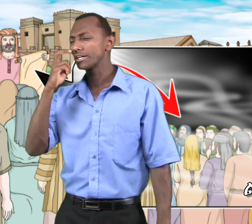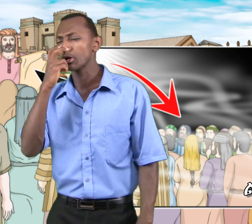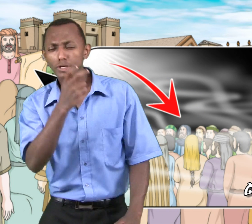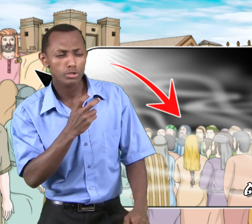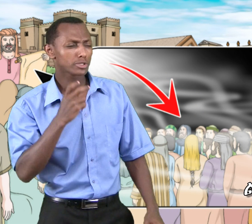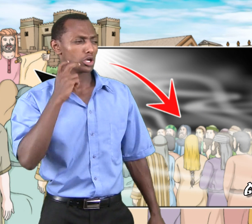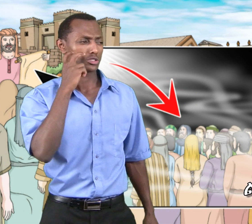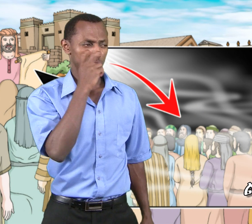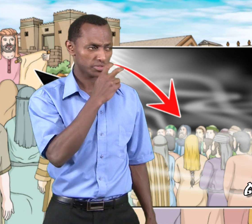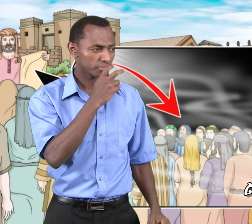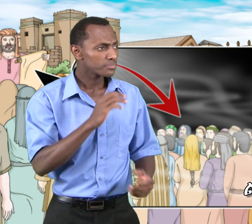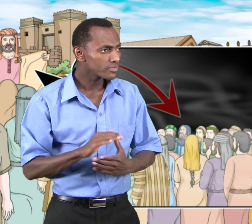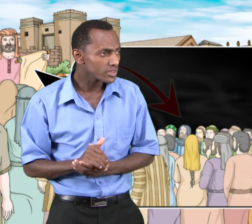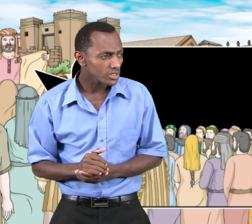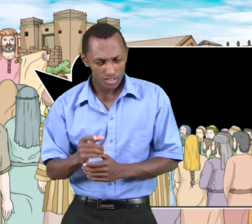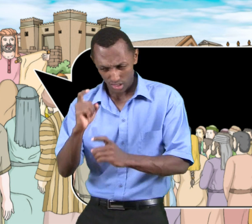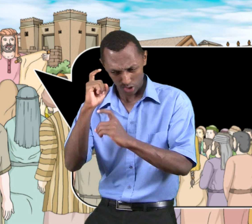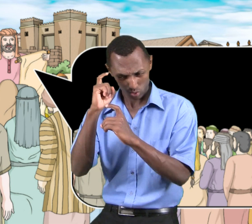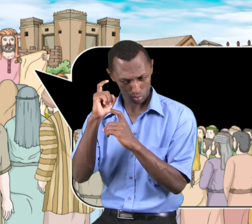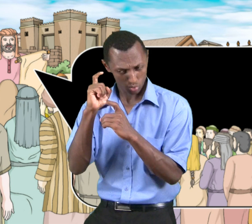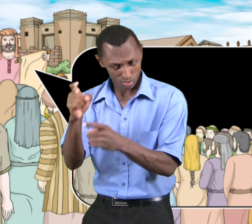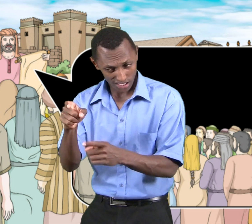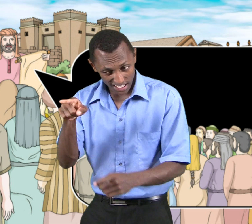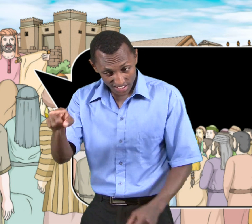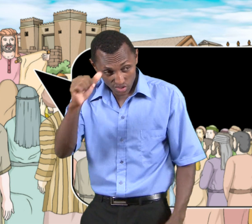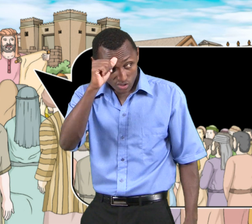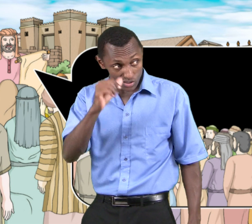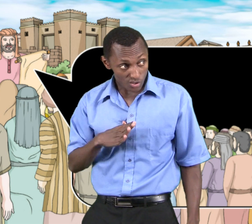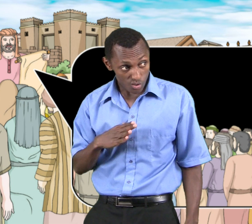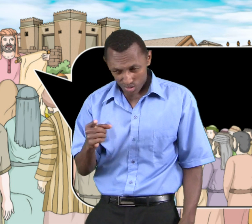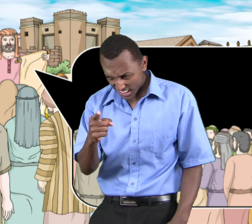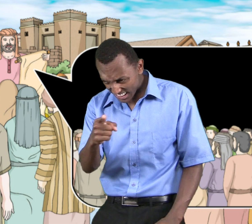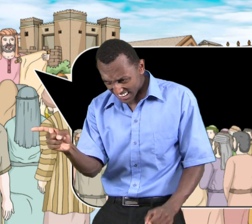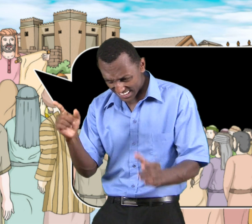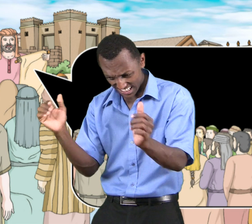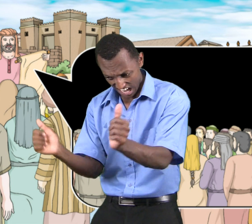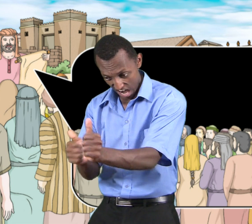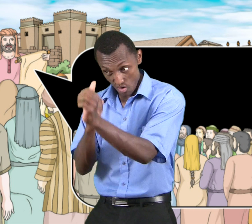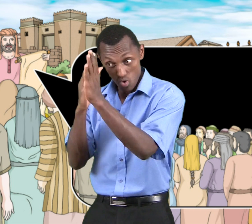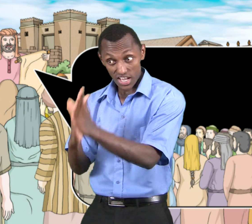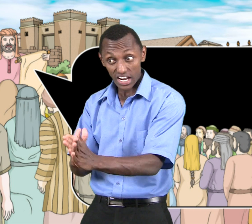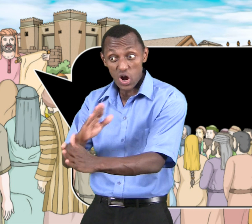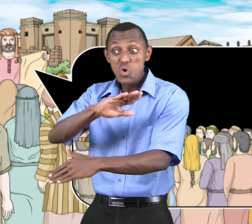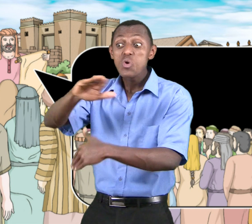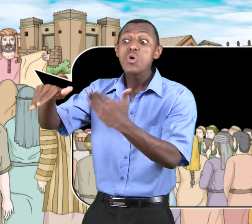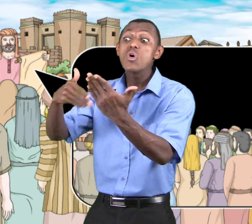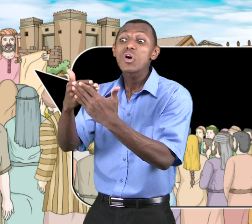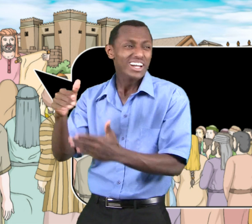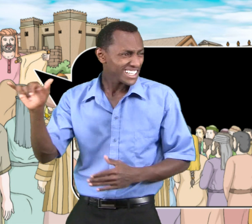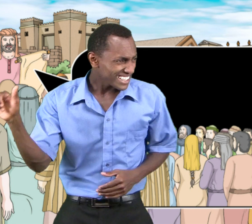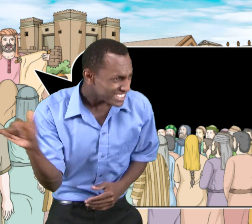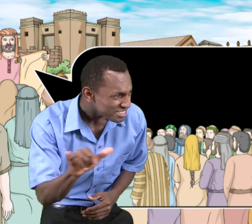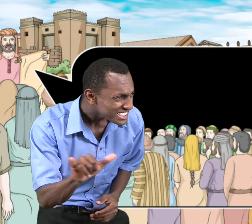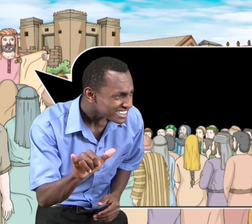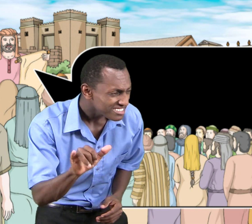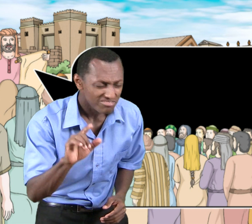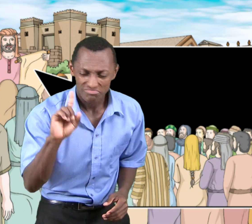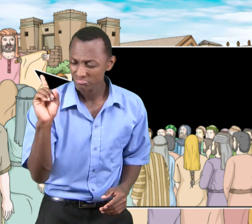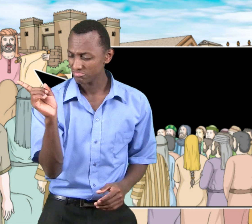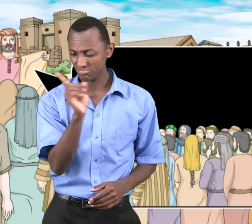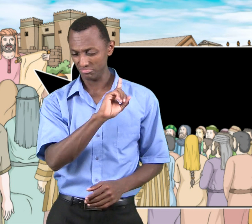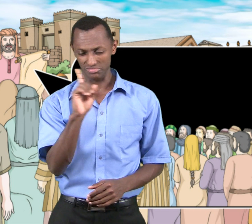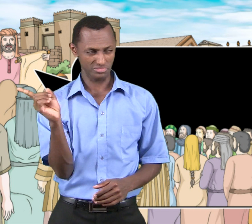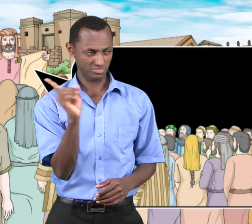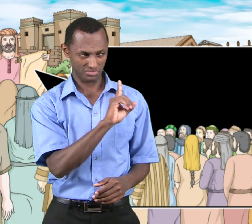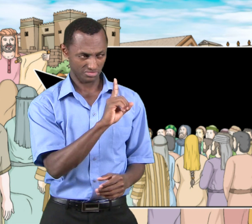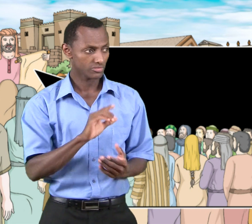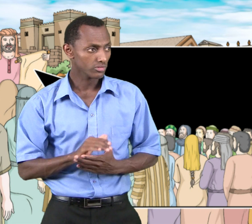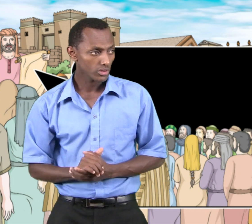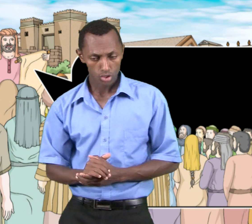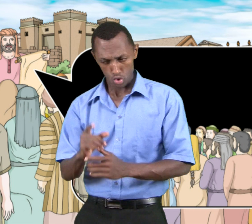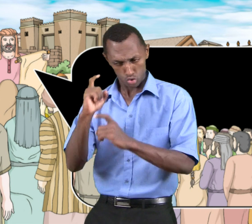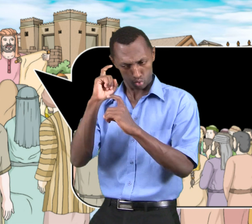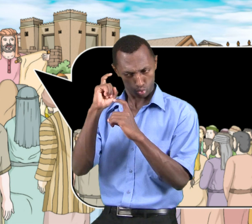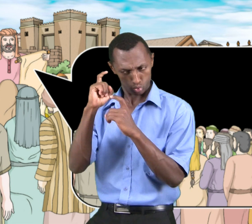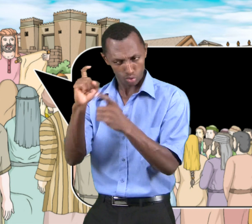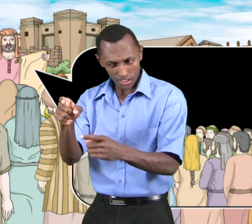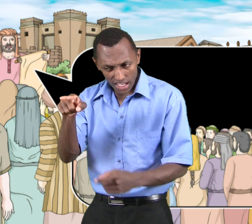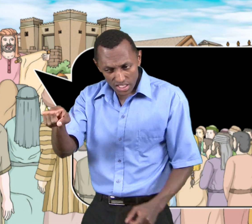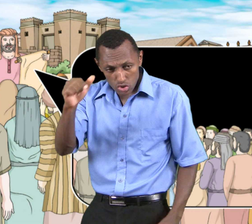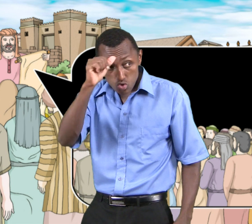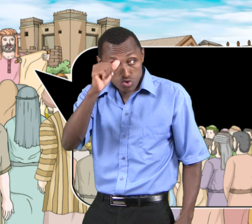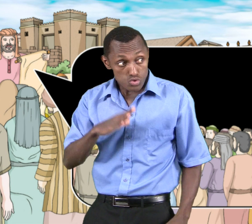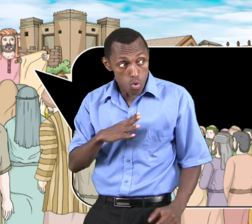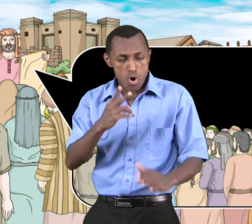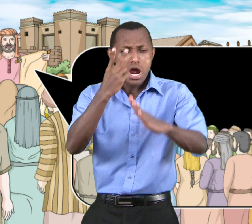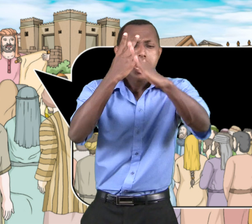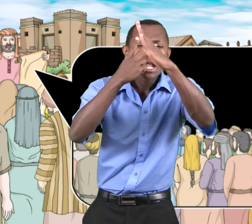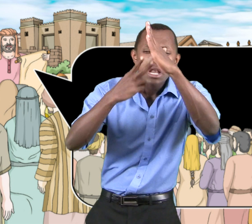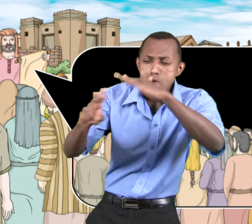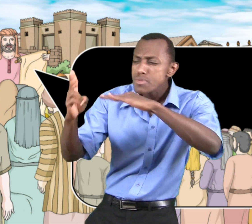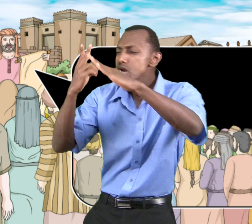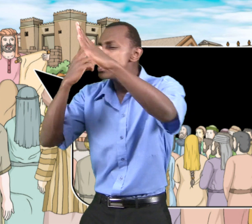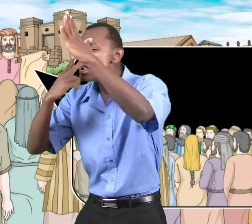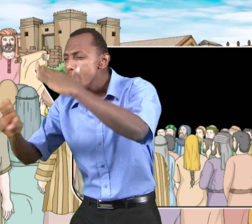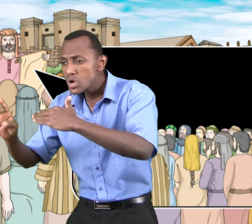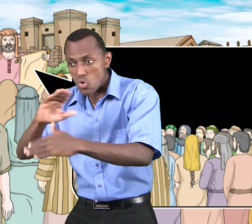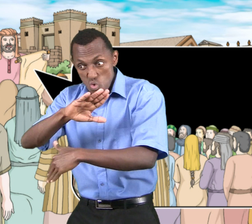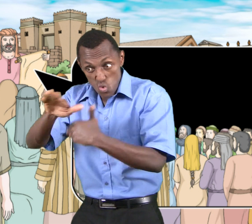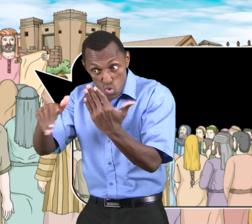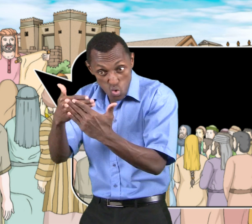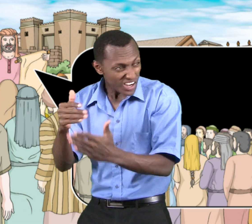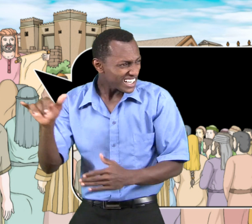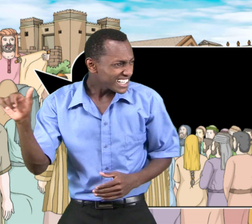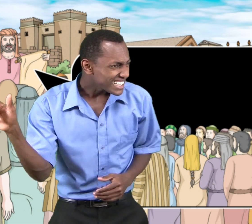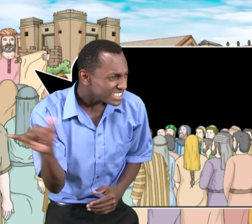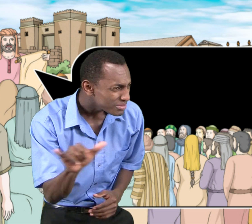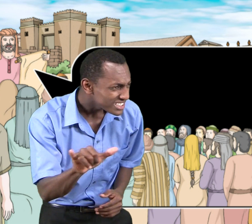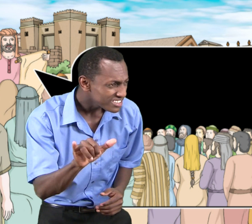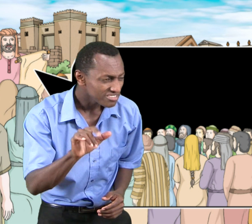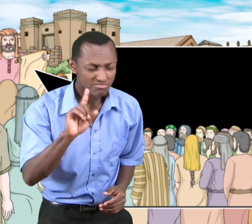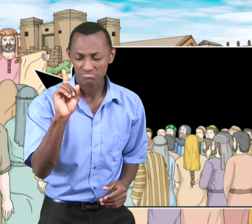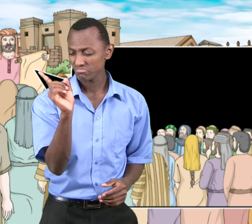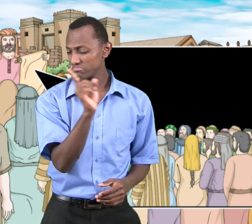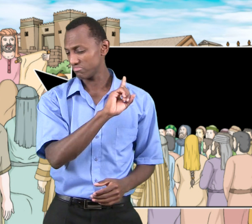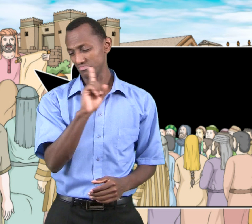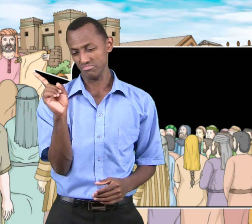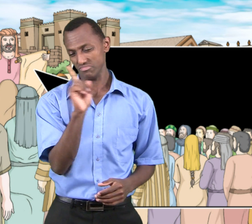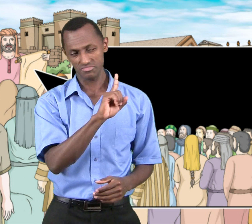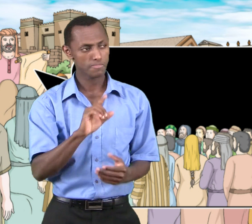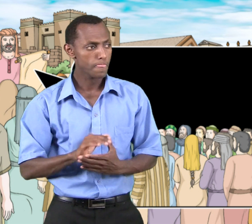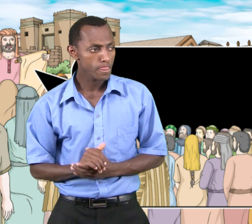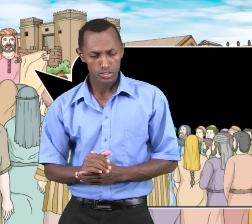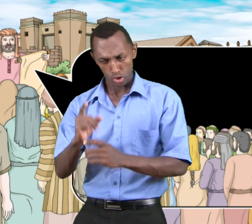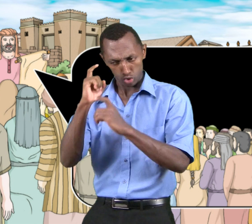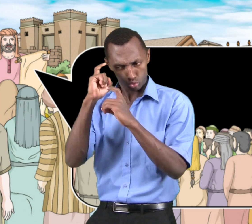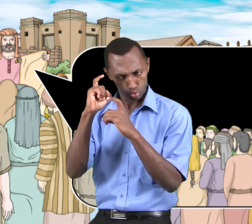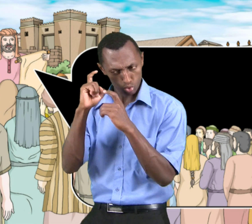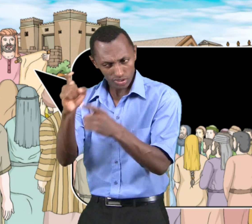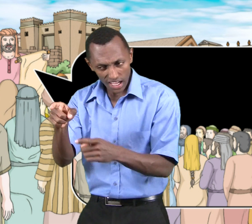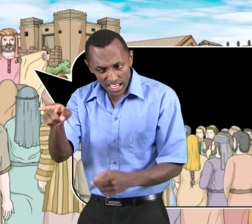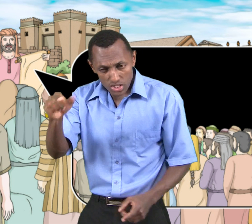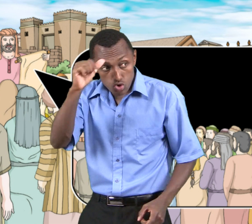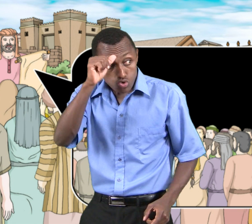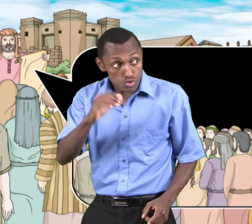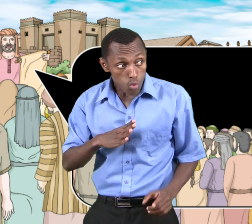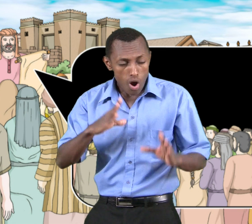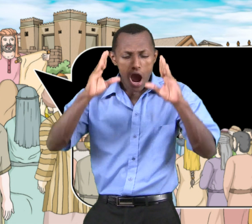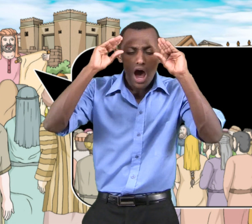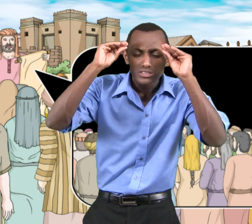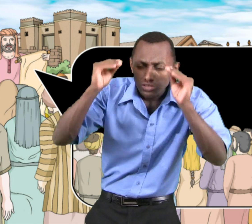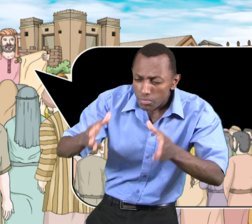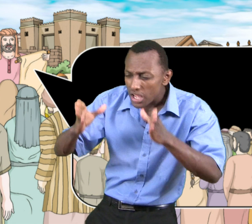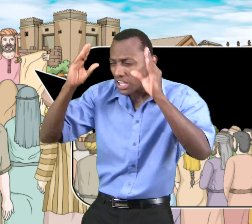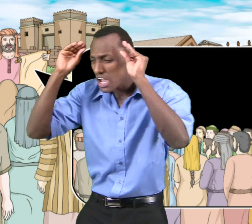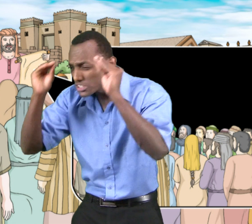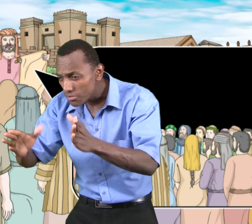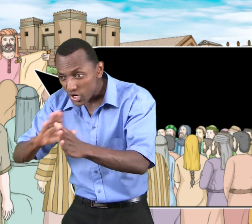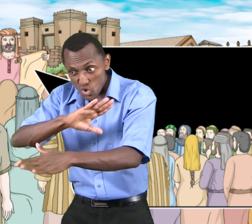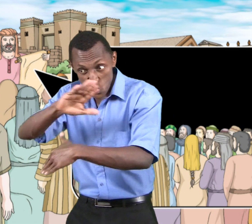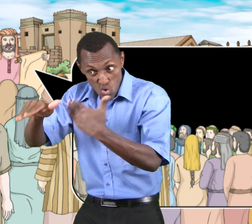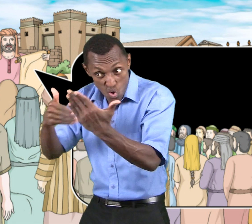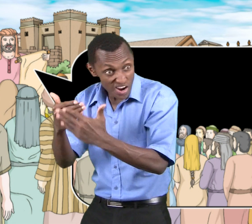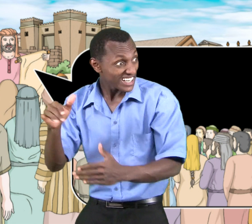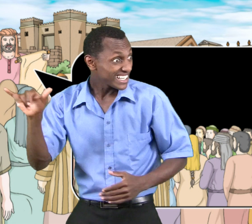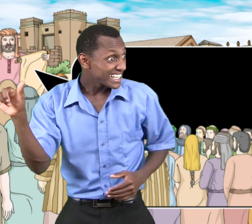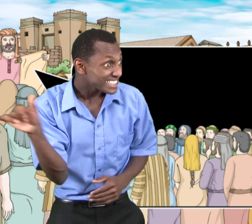Are all apostles? Are all prophets? Are all teachers?